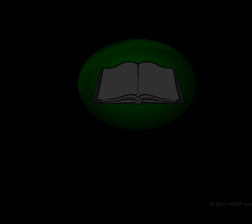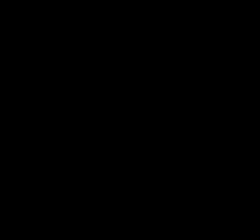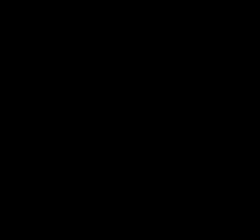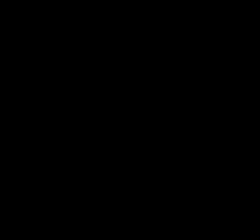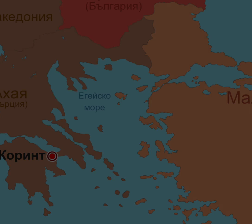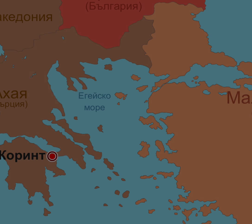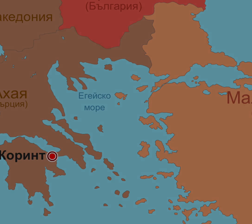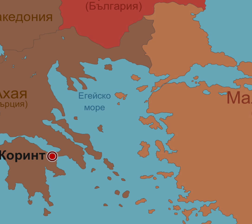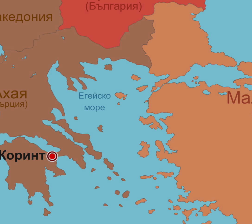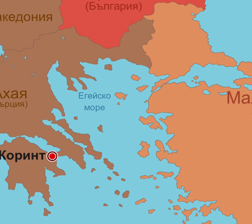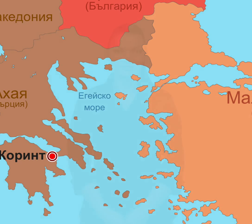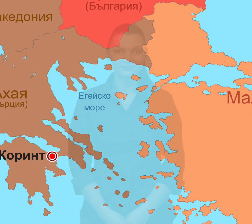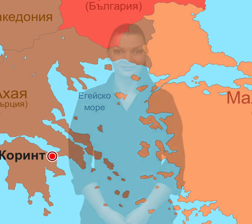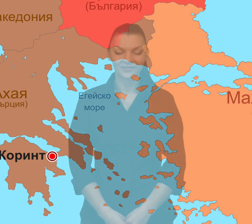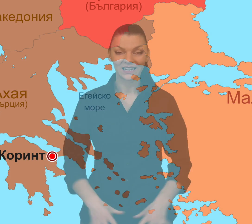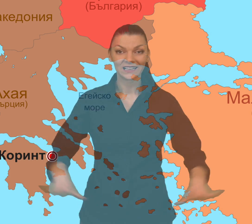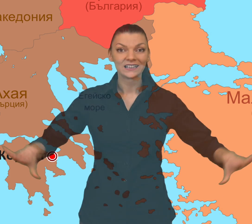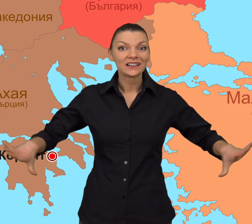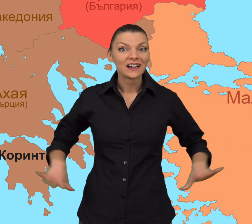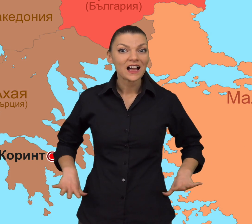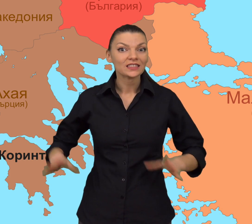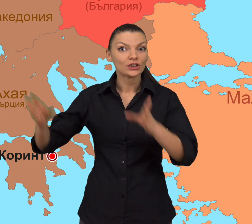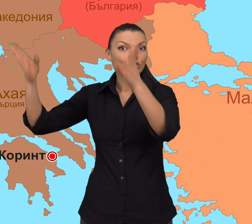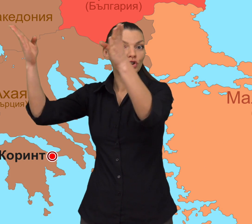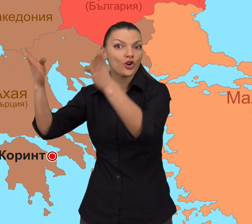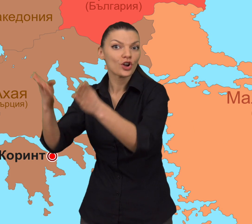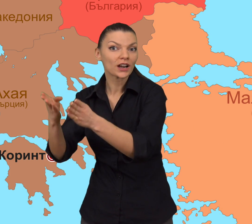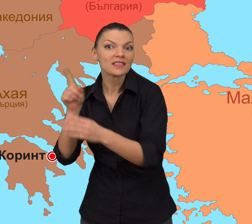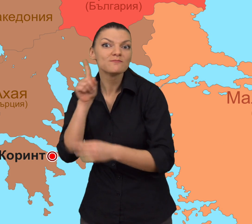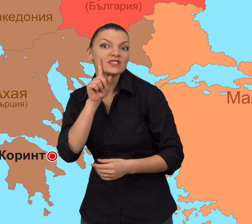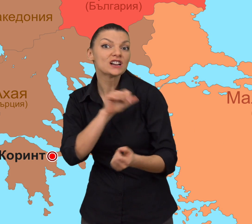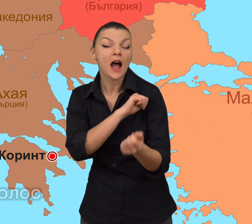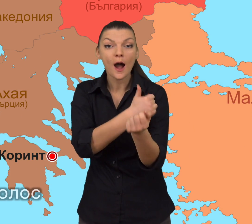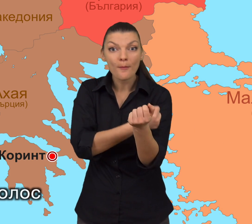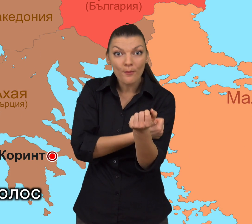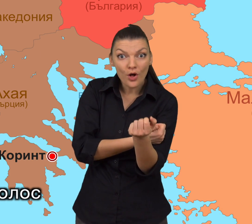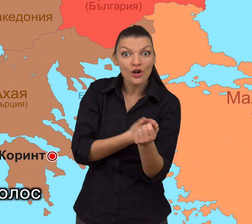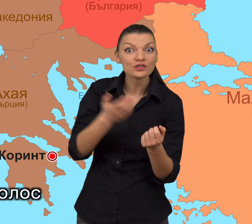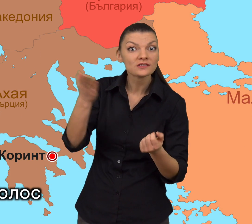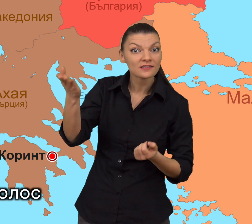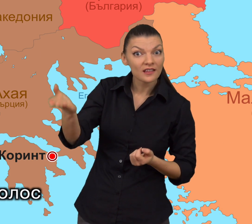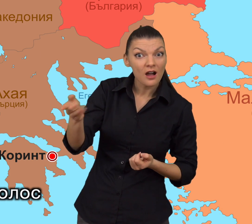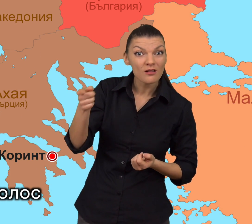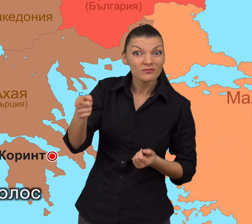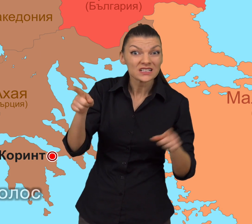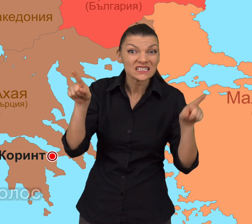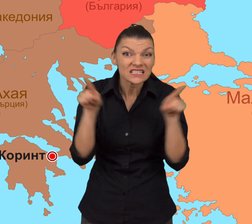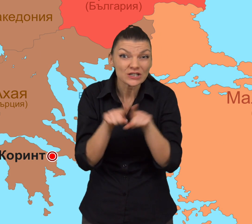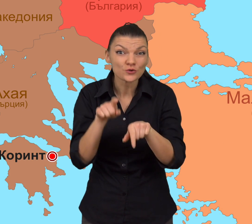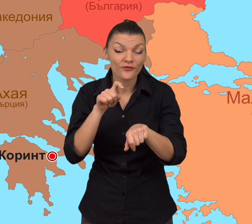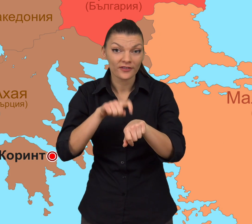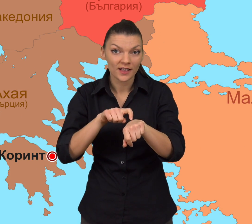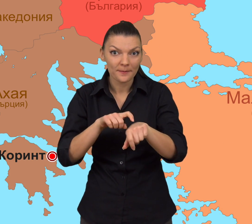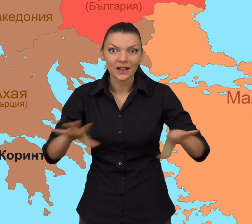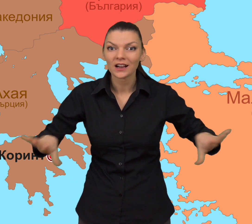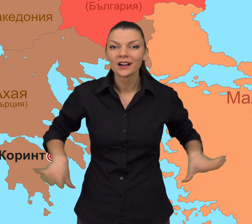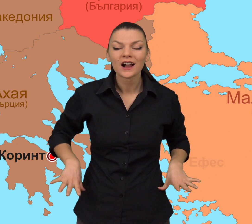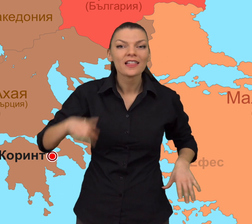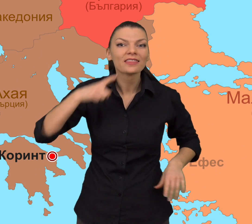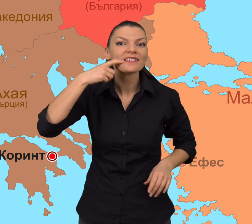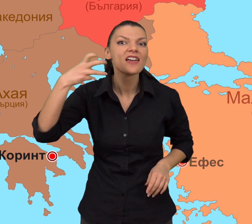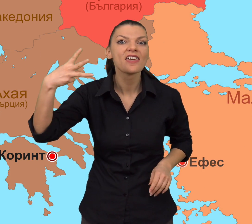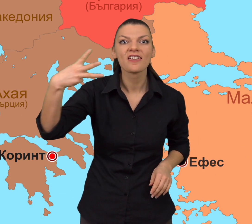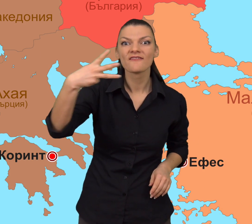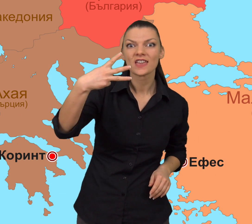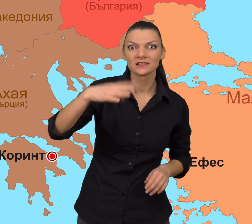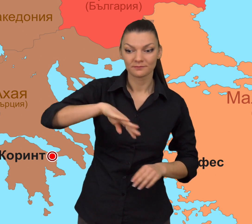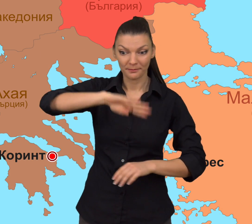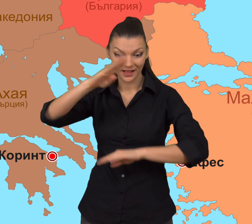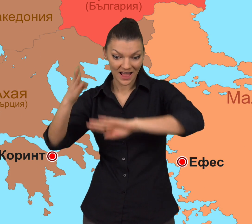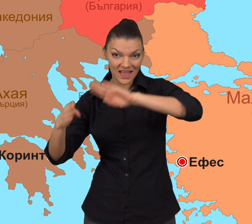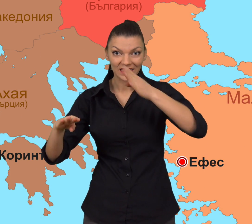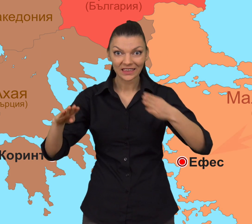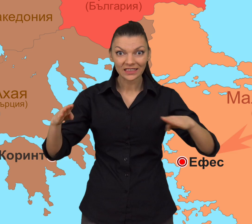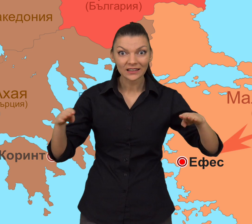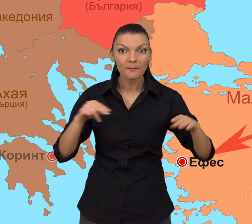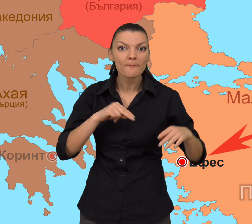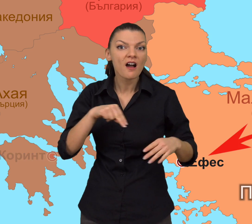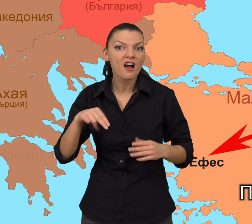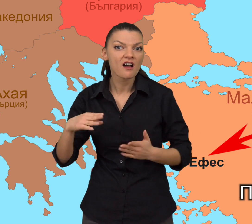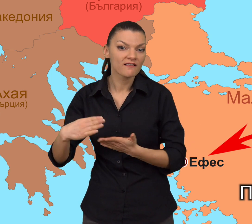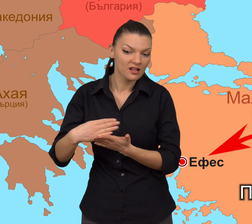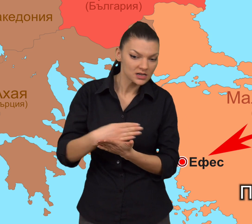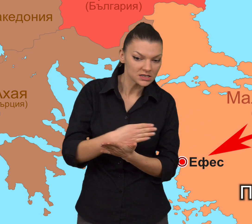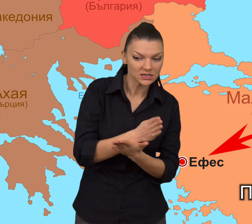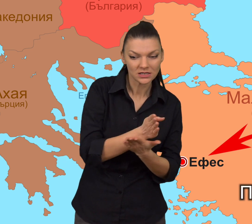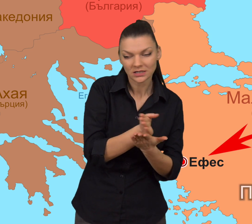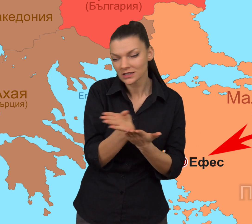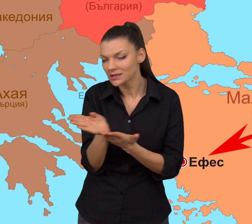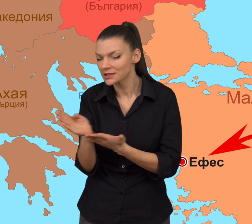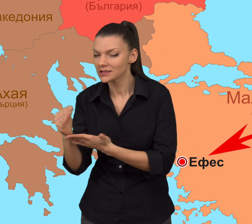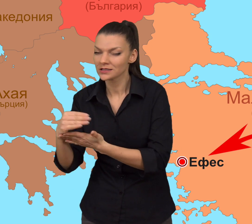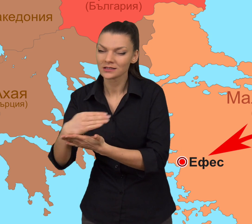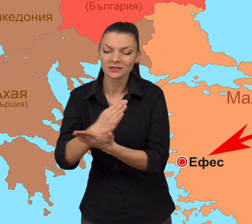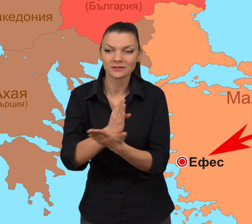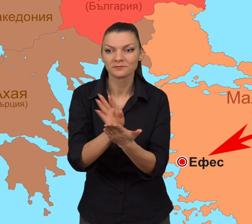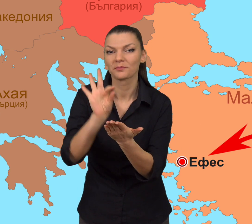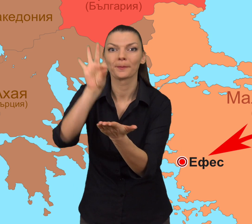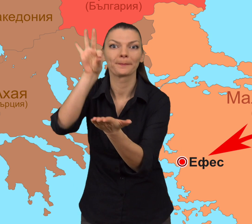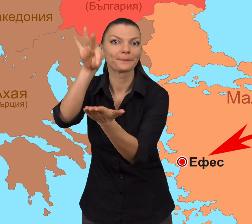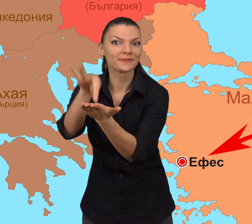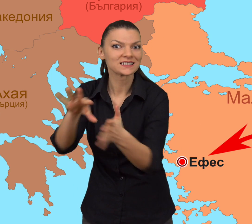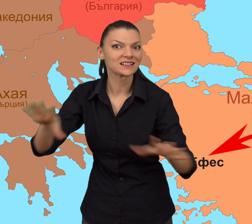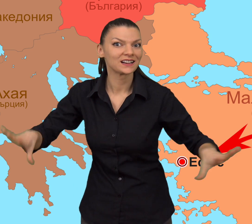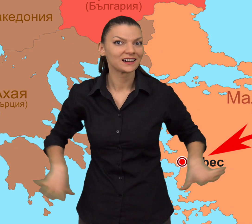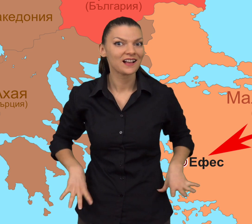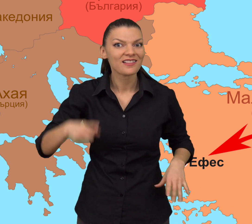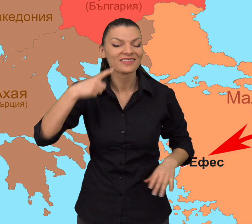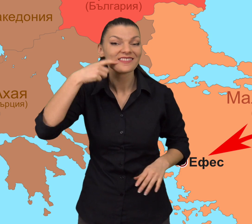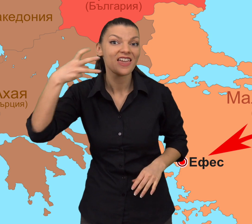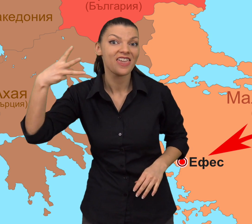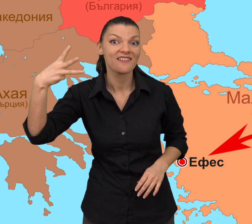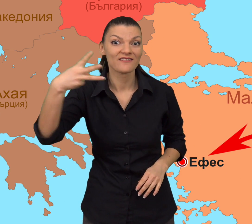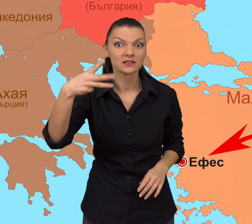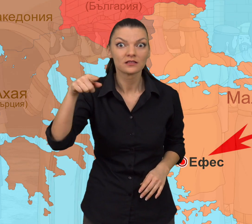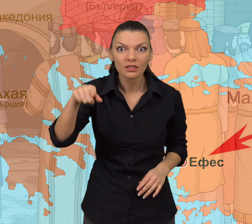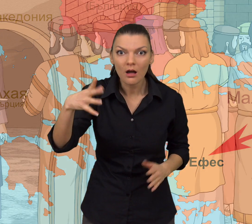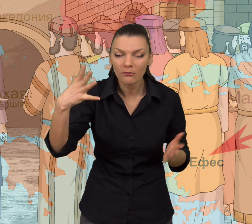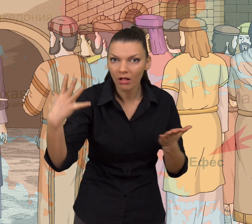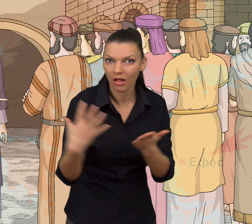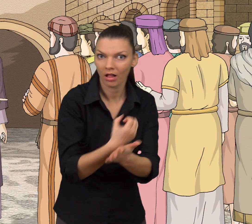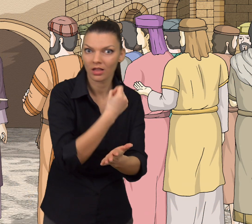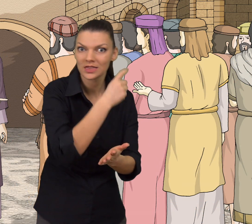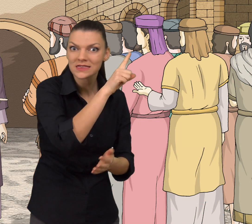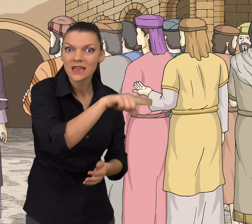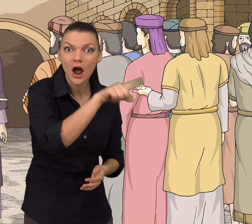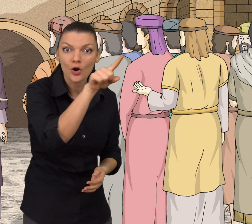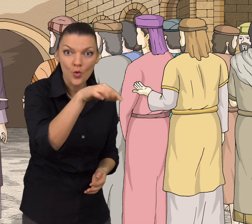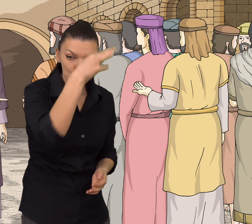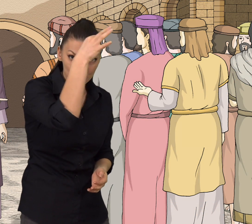While Apollos was at Corinth, Paul passed through the interior and came to Ephesus.